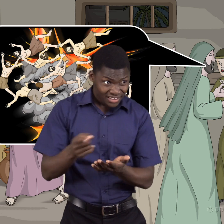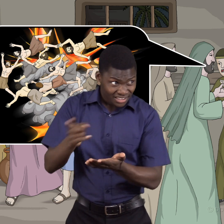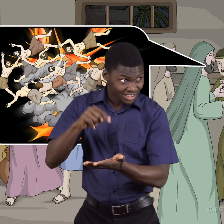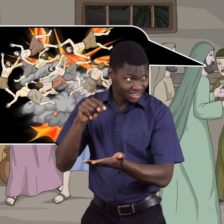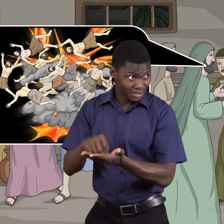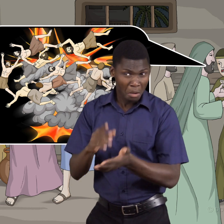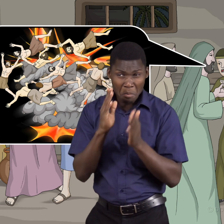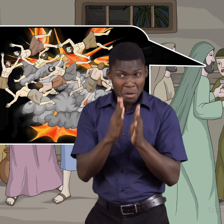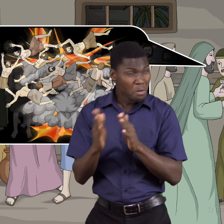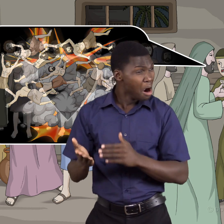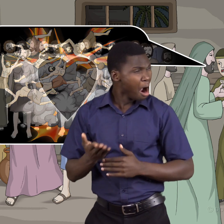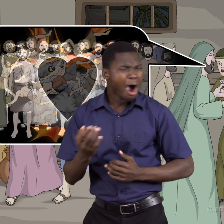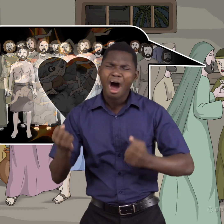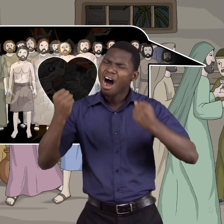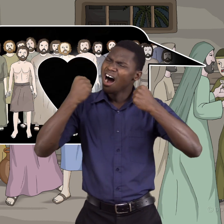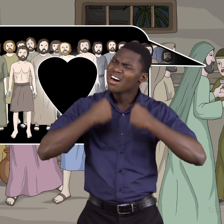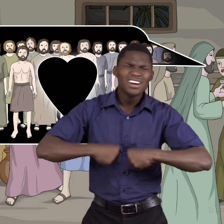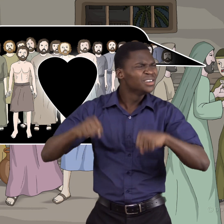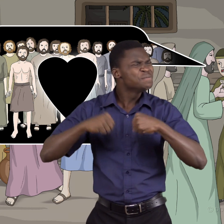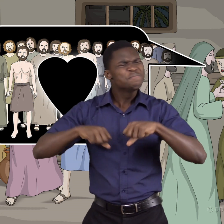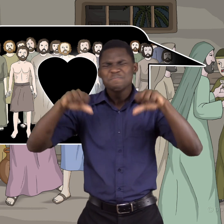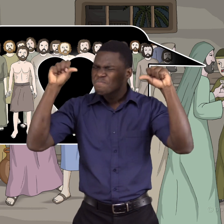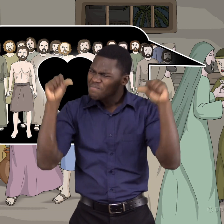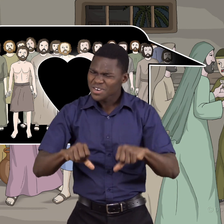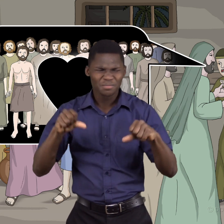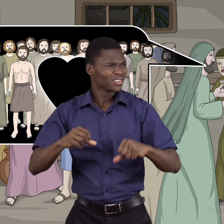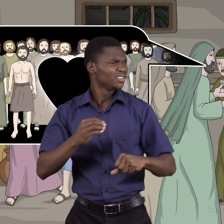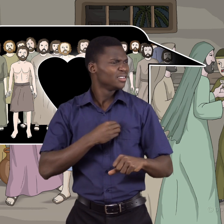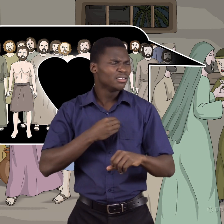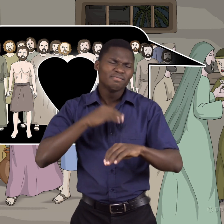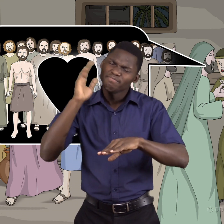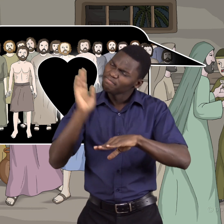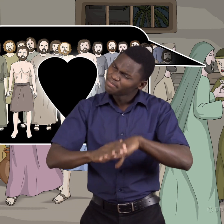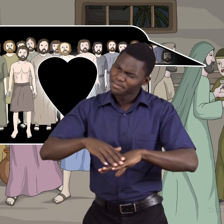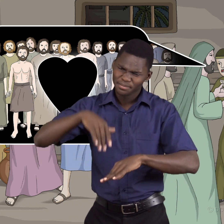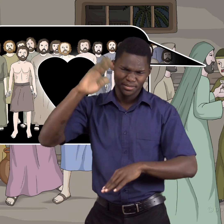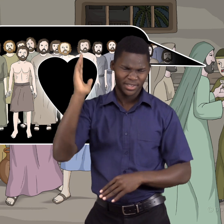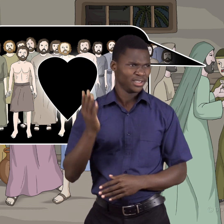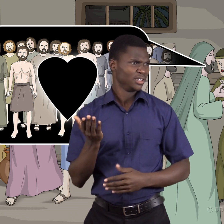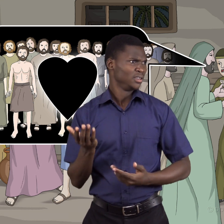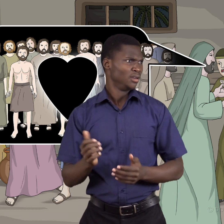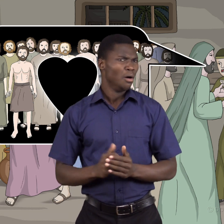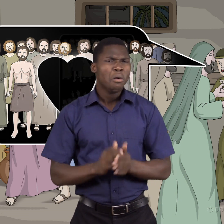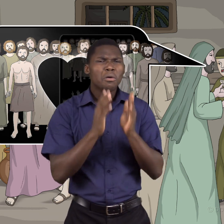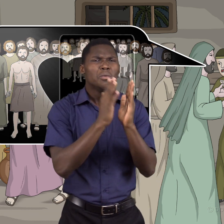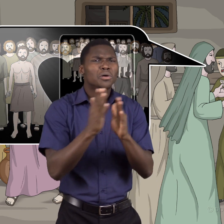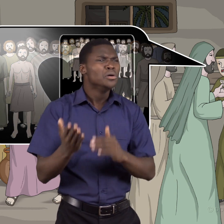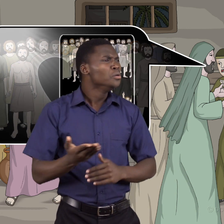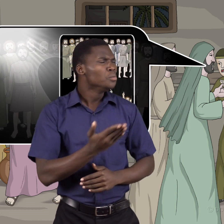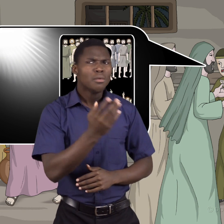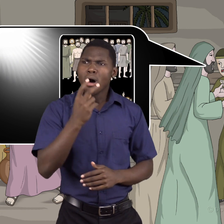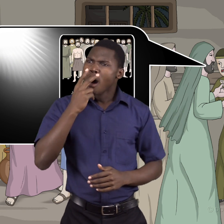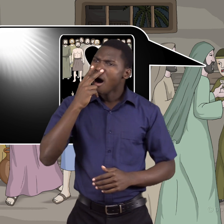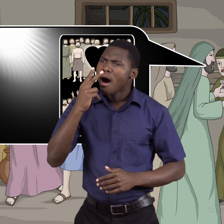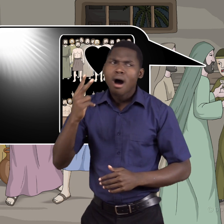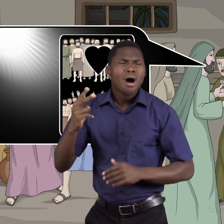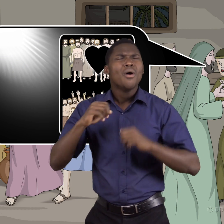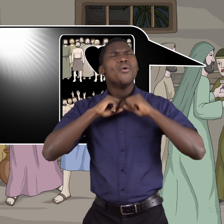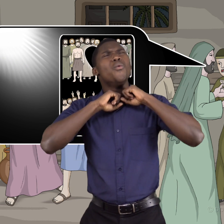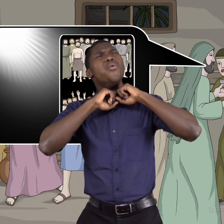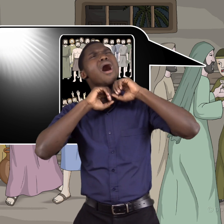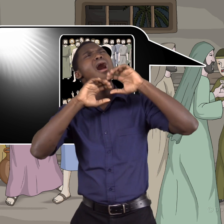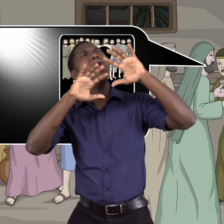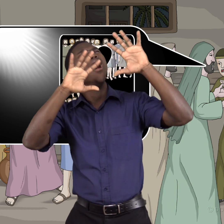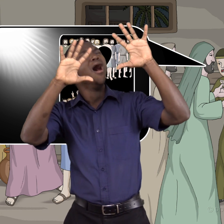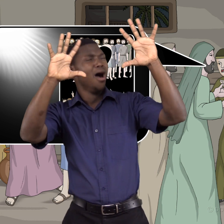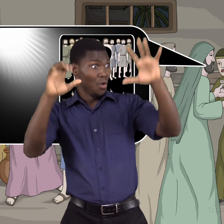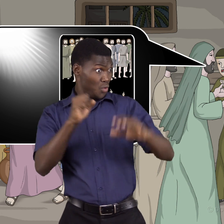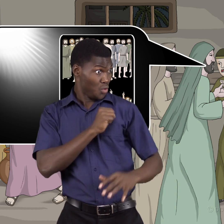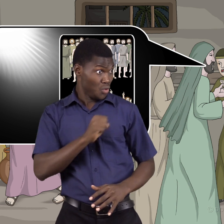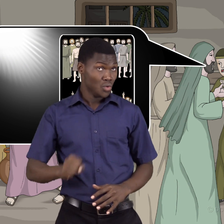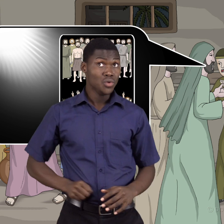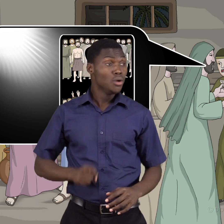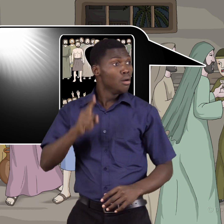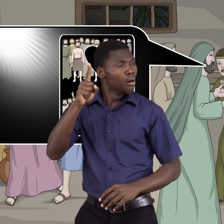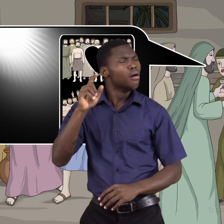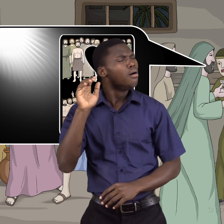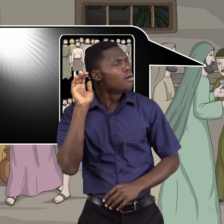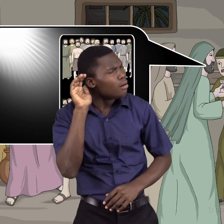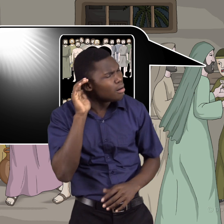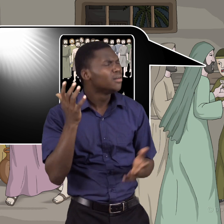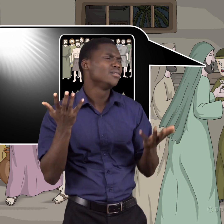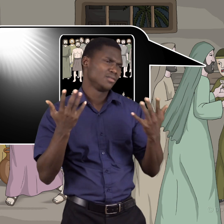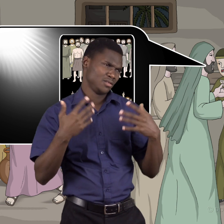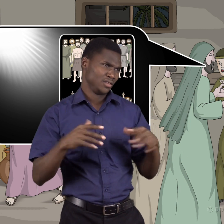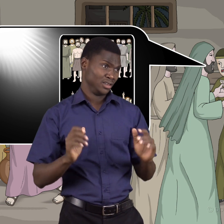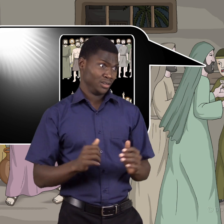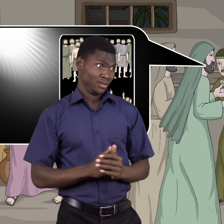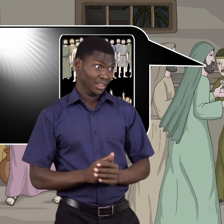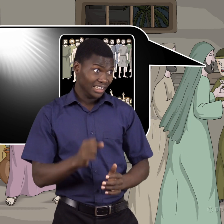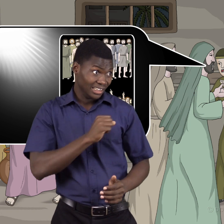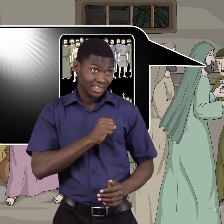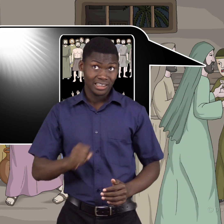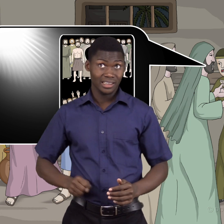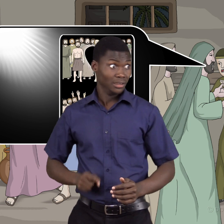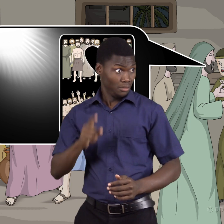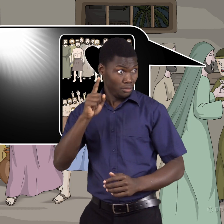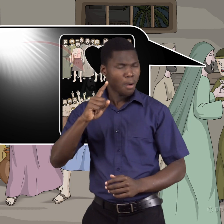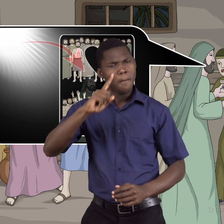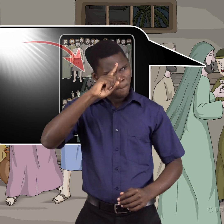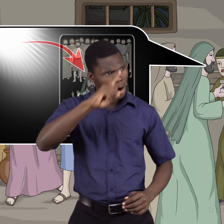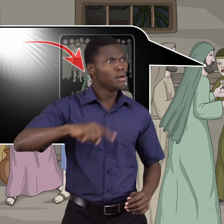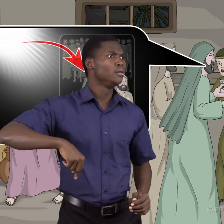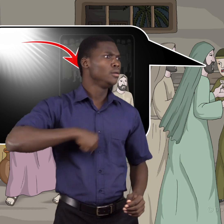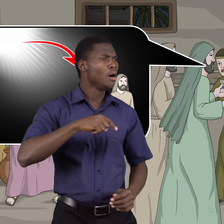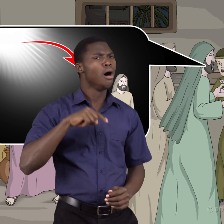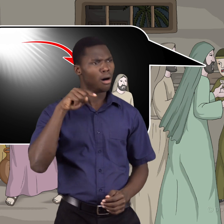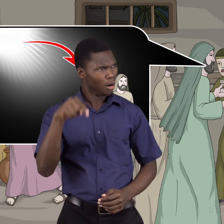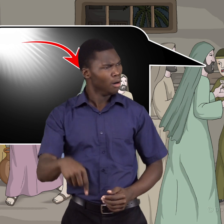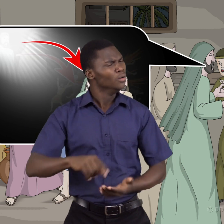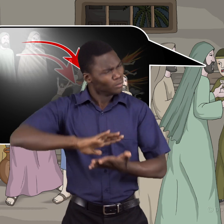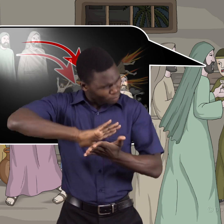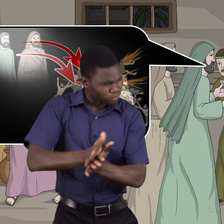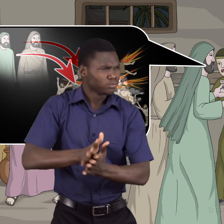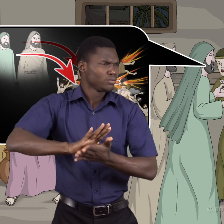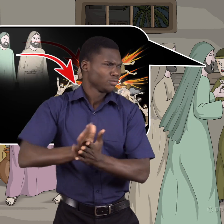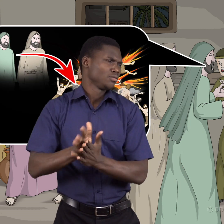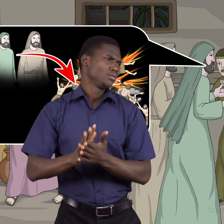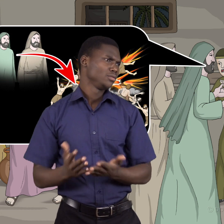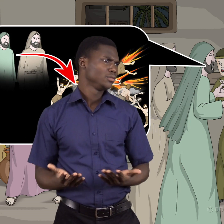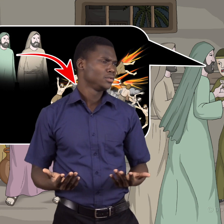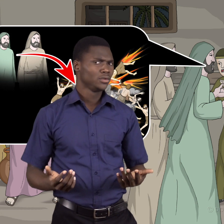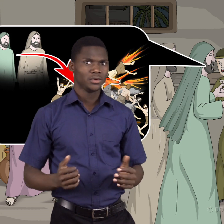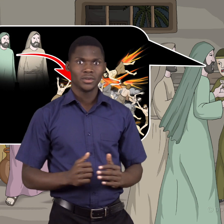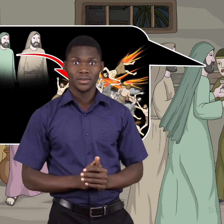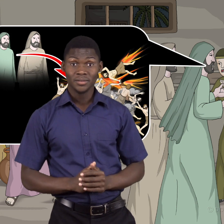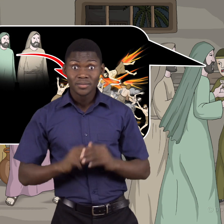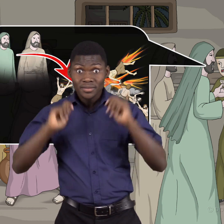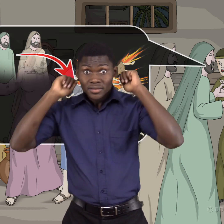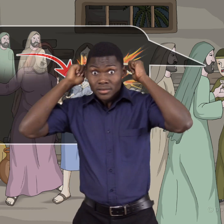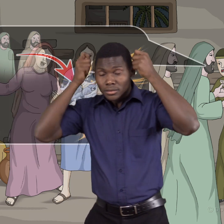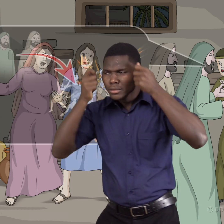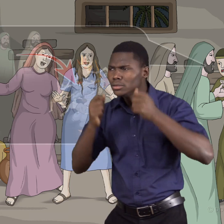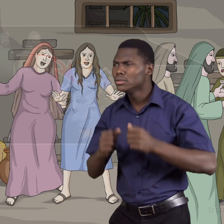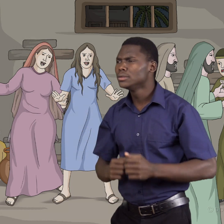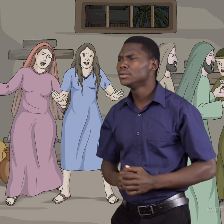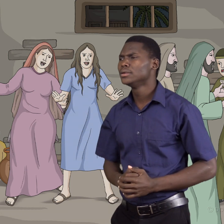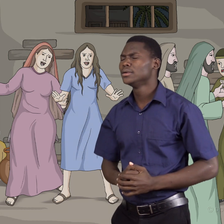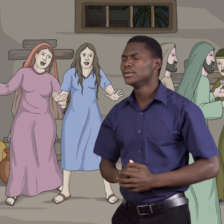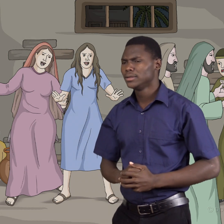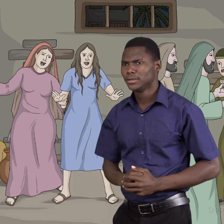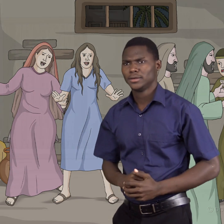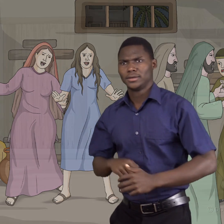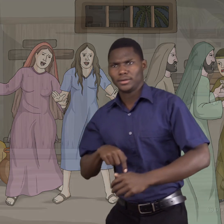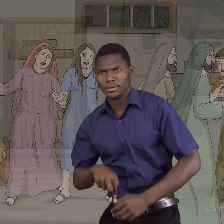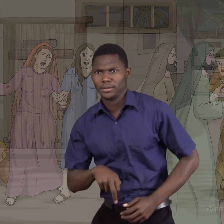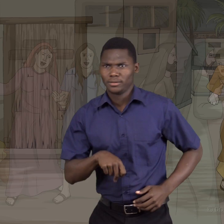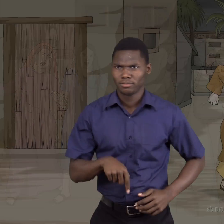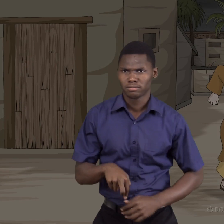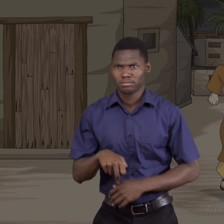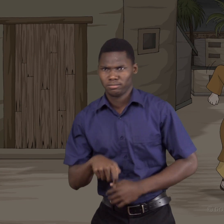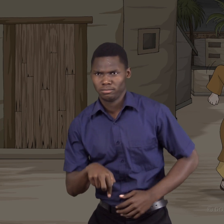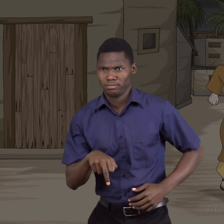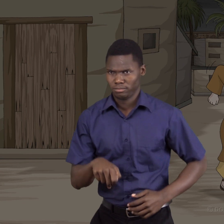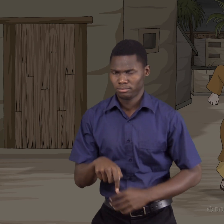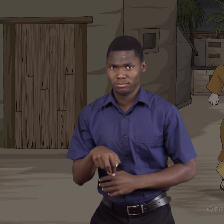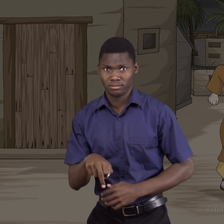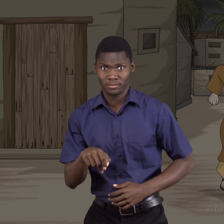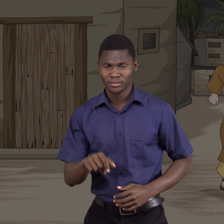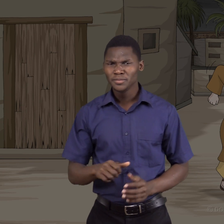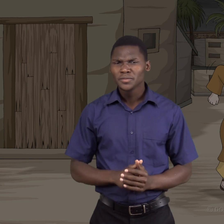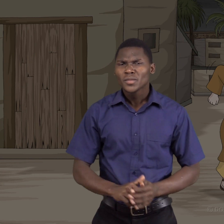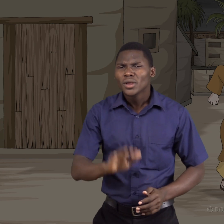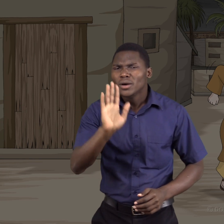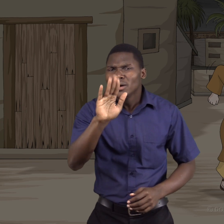For the outcry to the LORD against its people is so great that He has sent us to destroy it.”